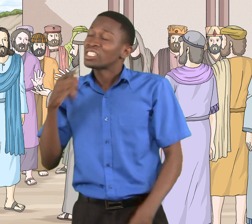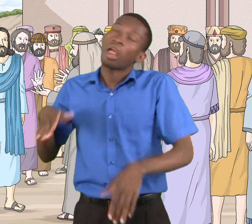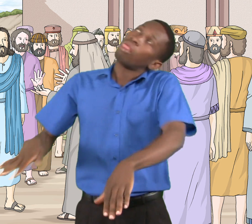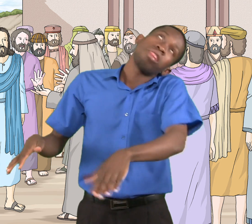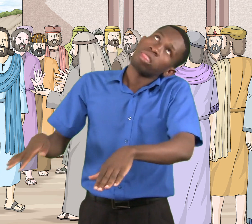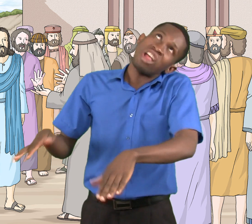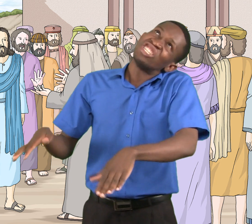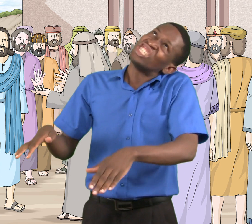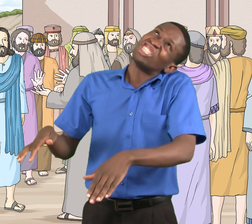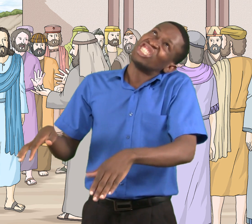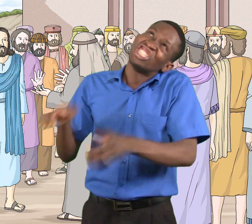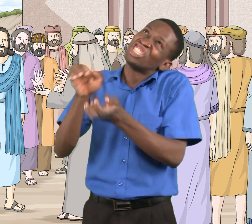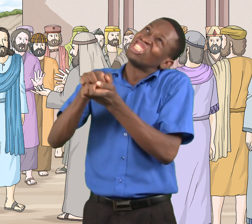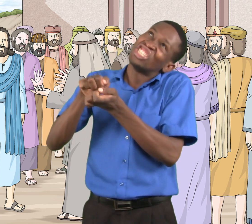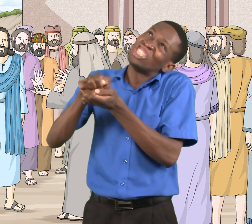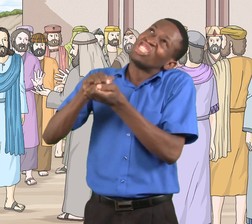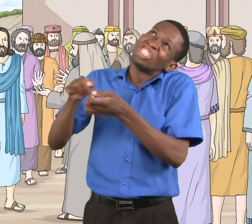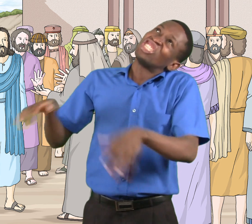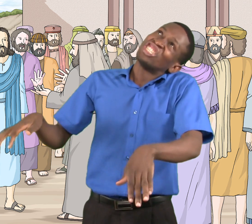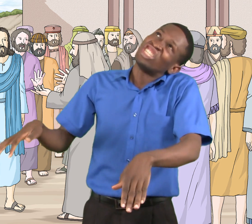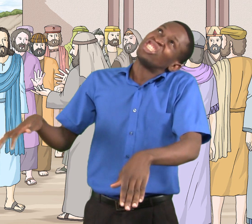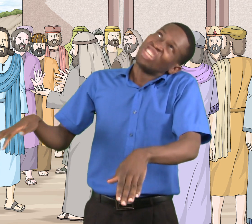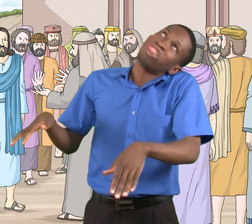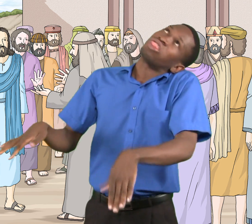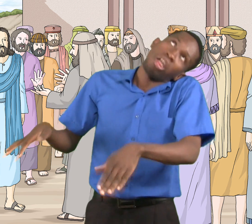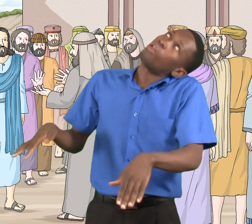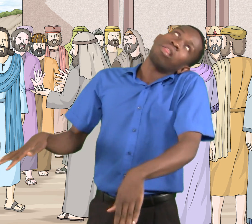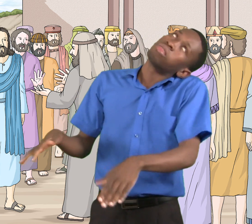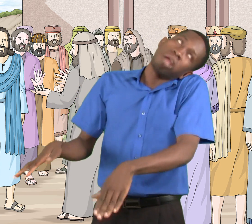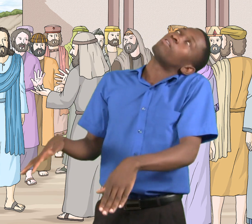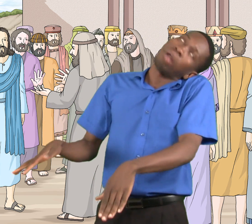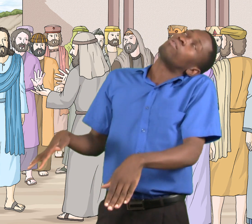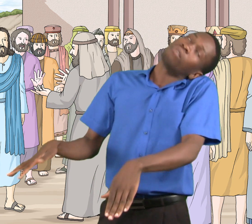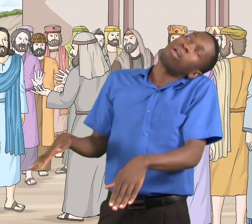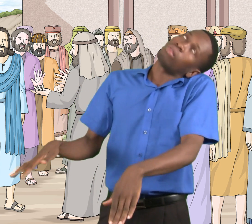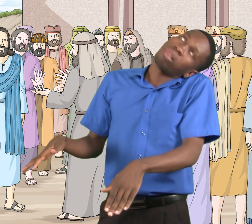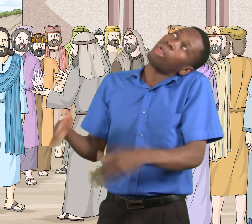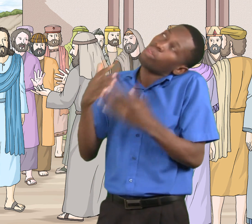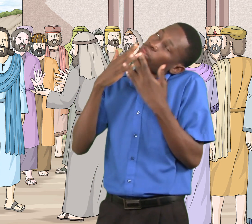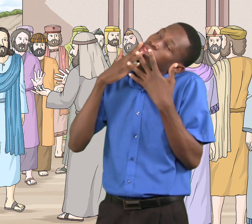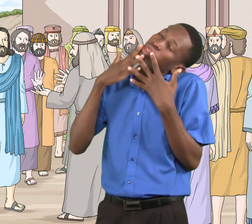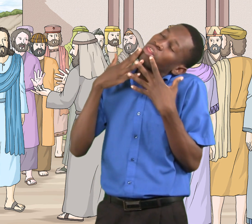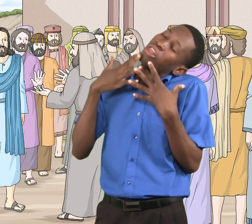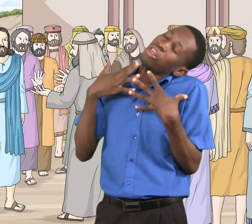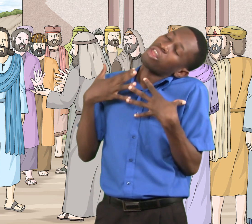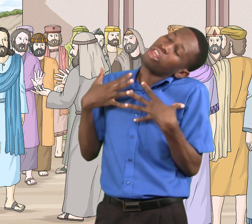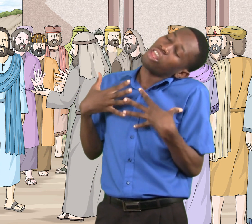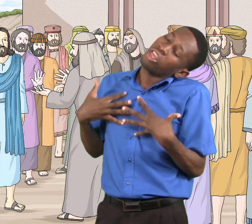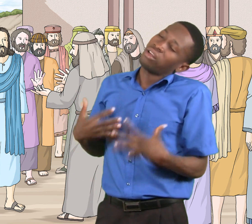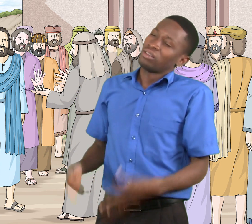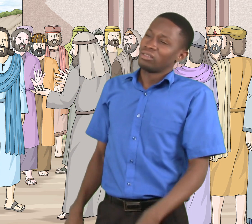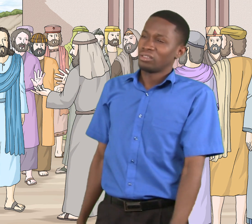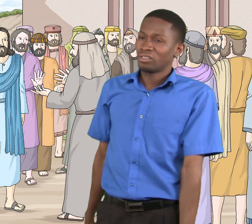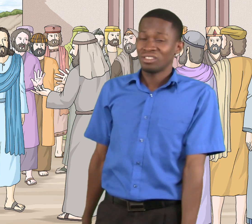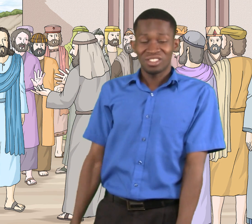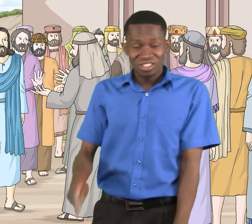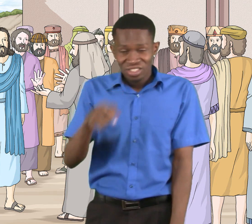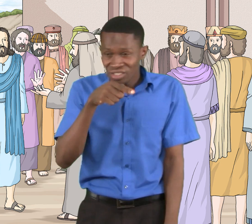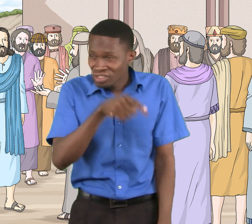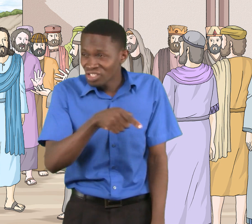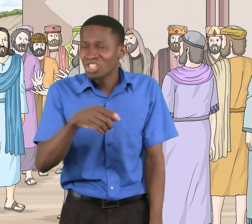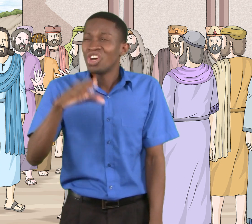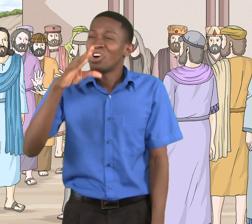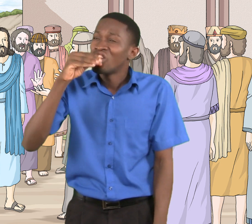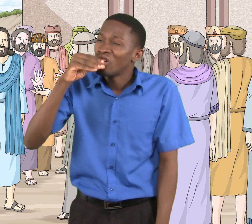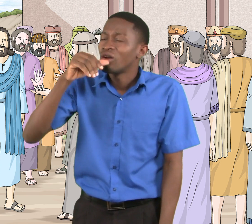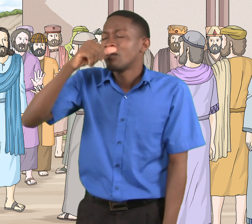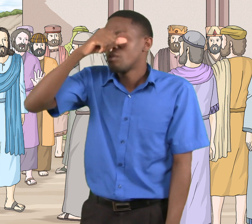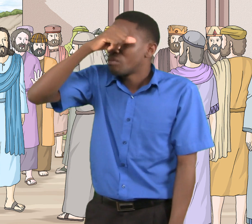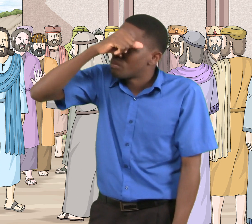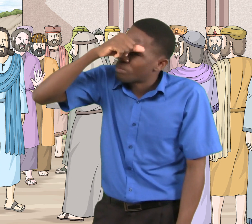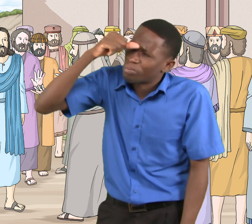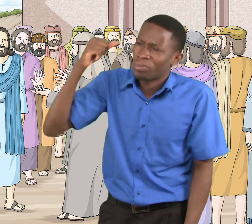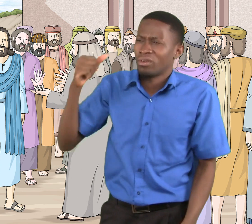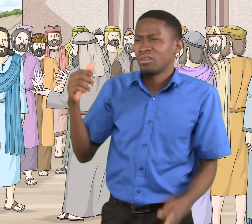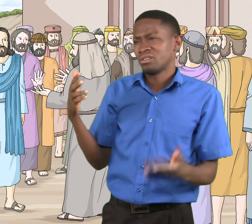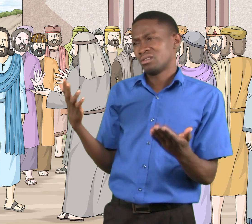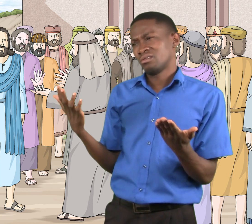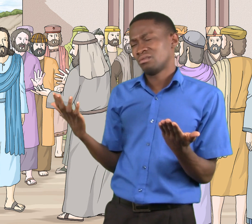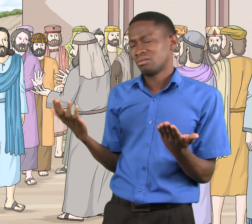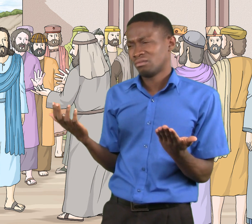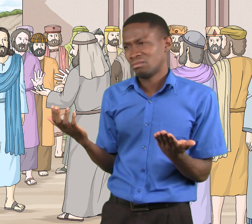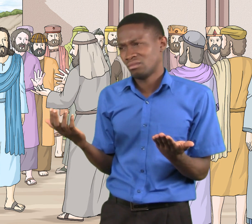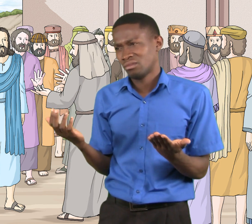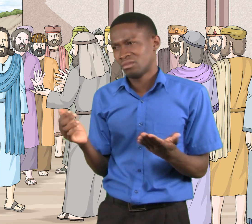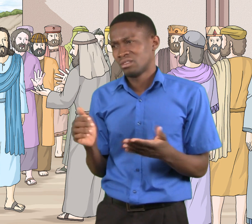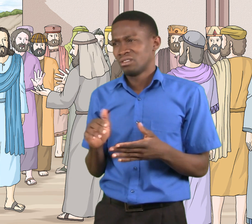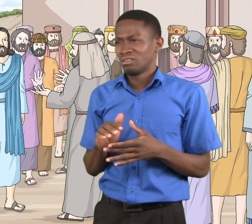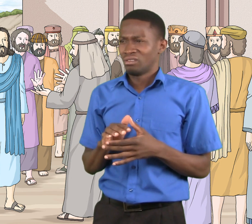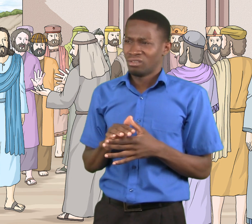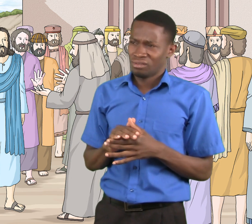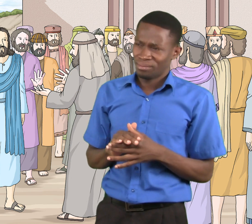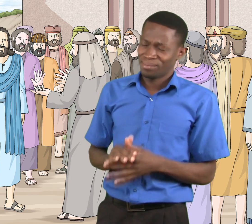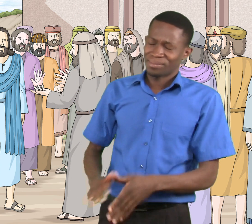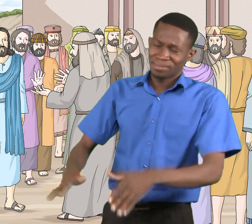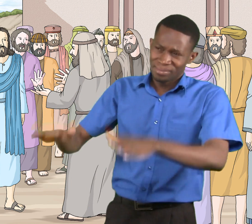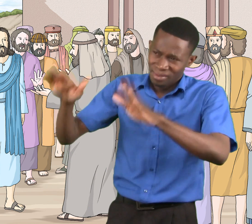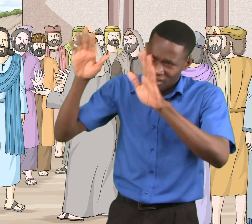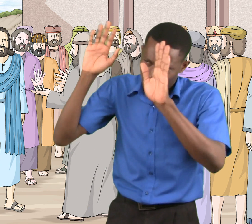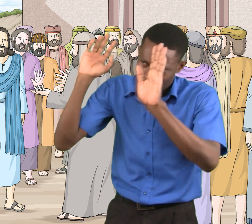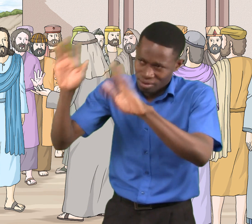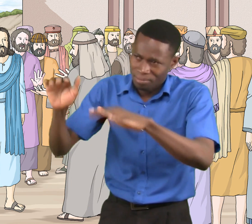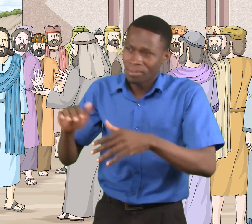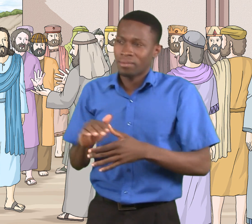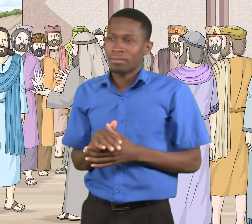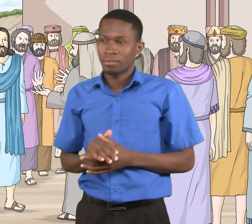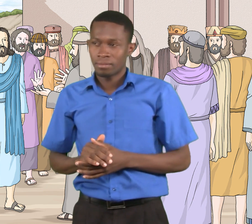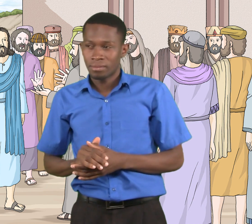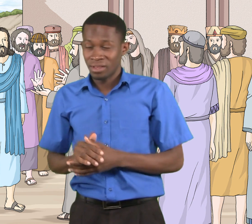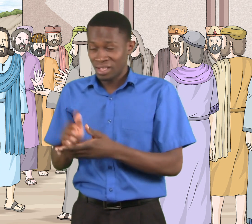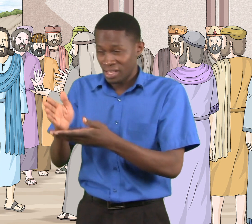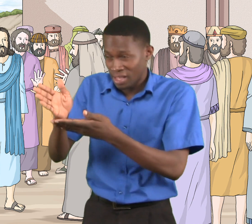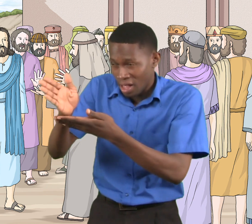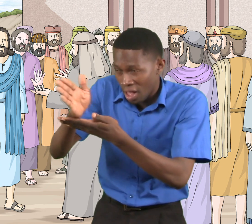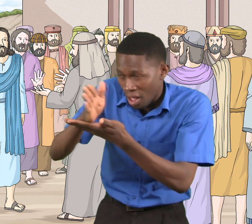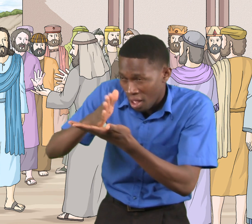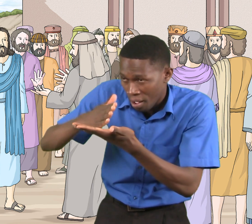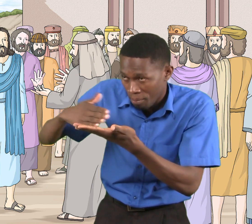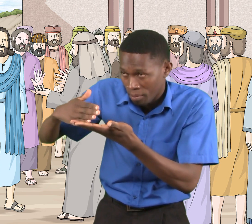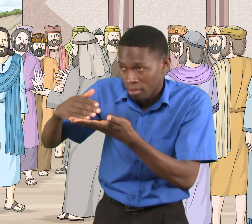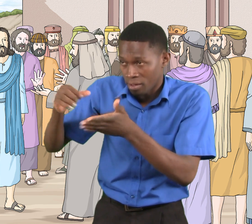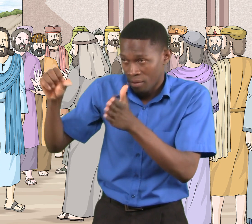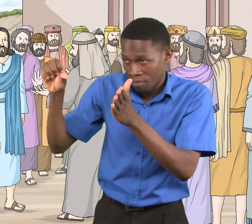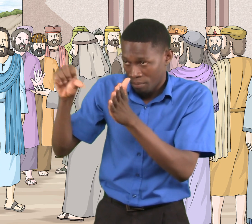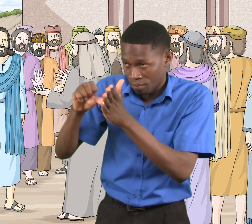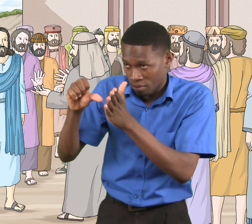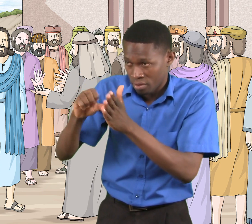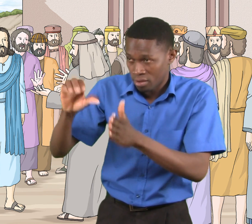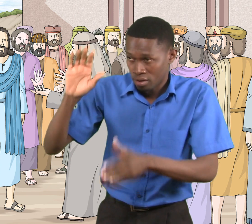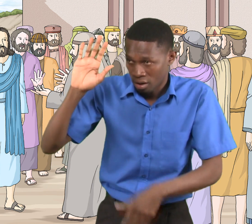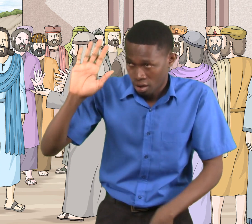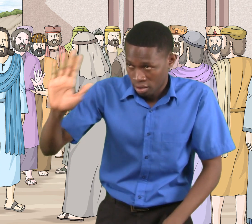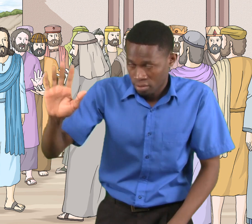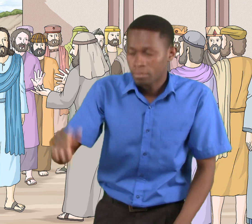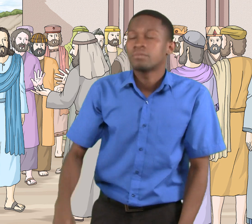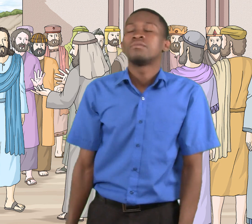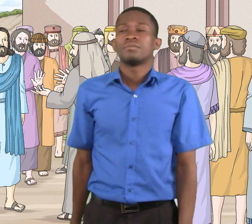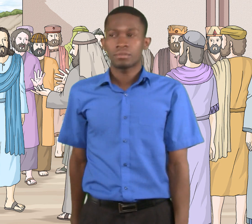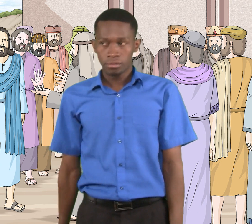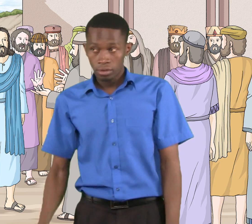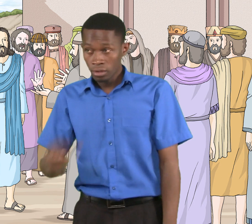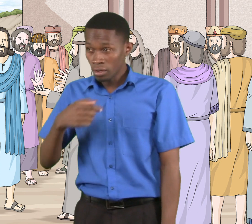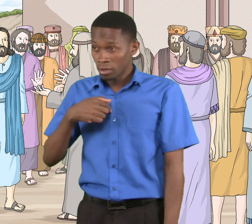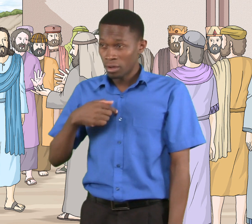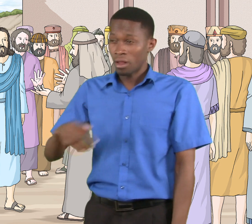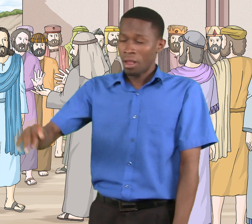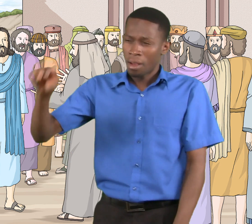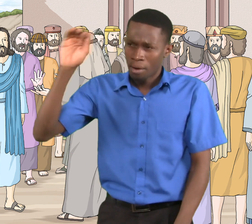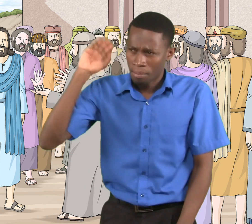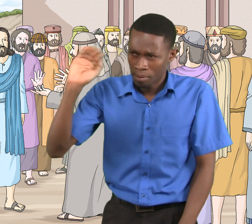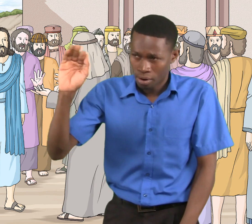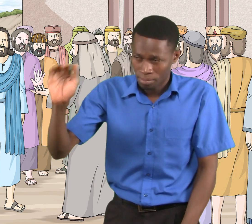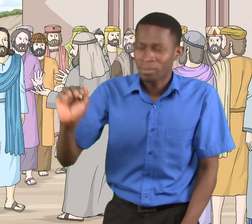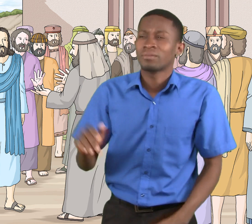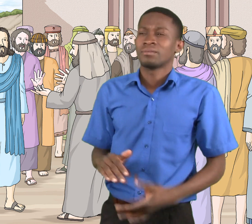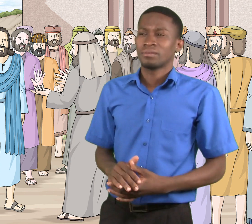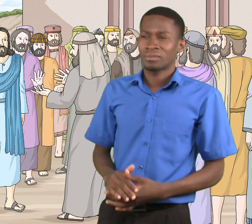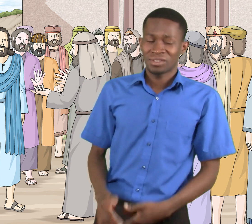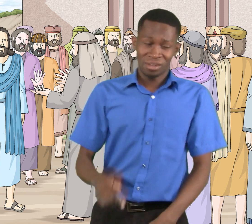Whenever it seizes him, it throws him to the ground.